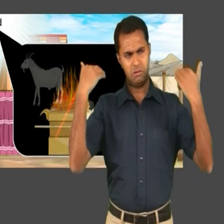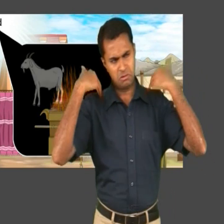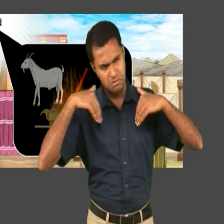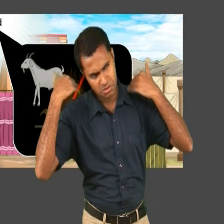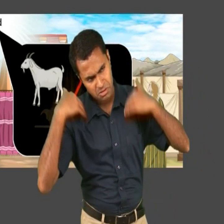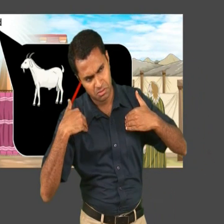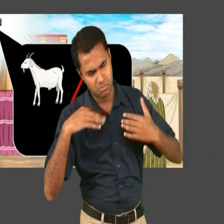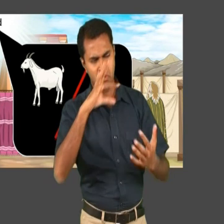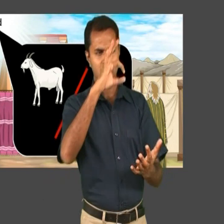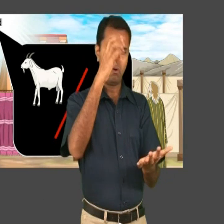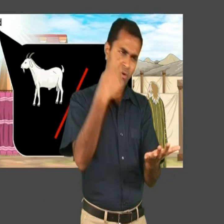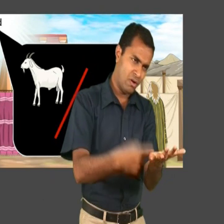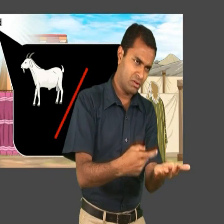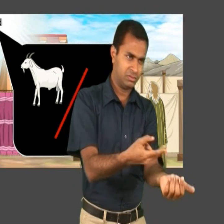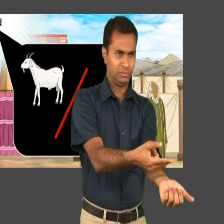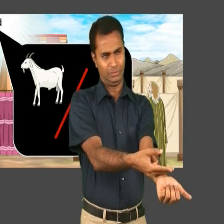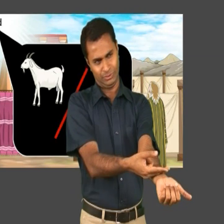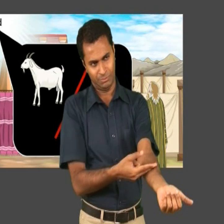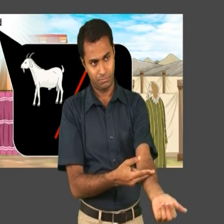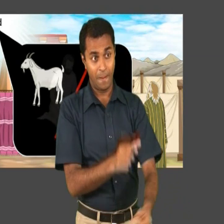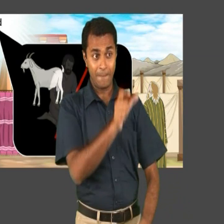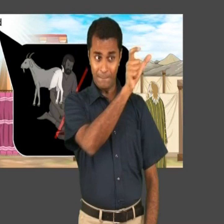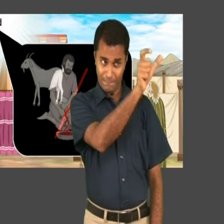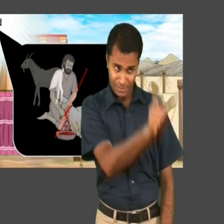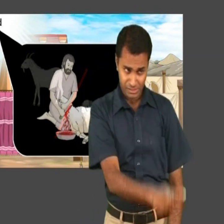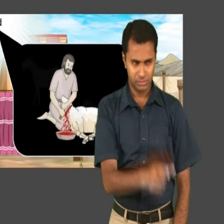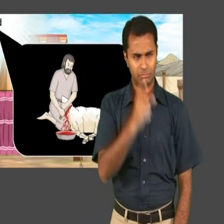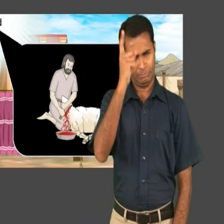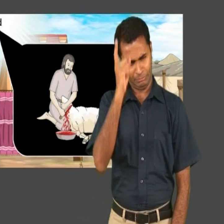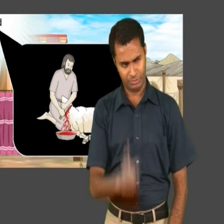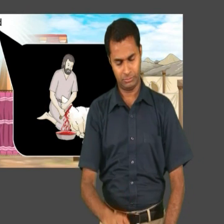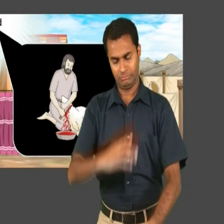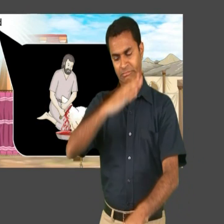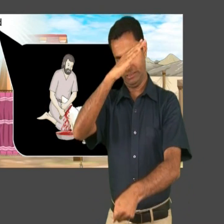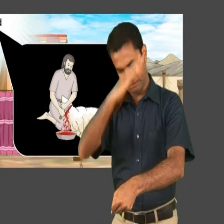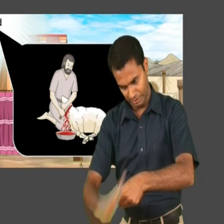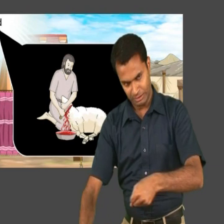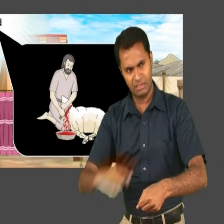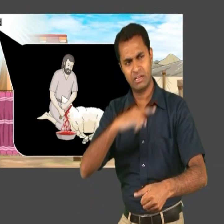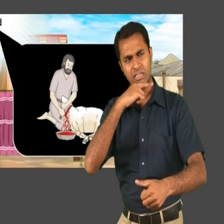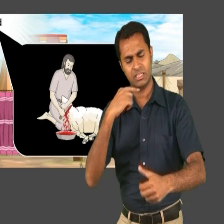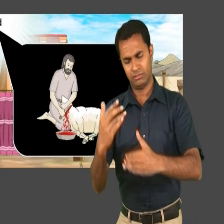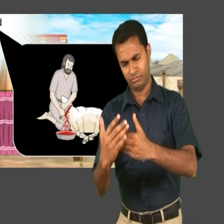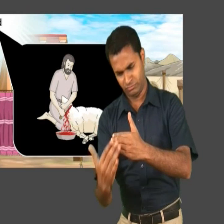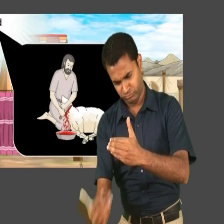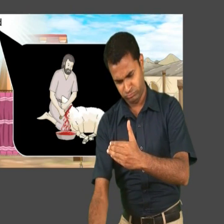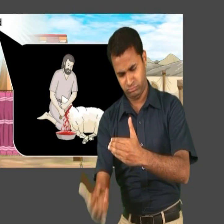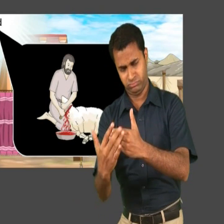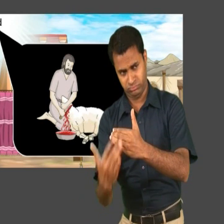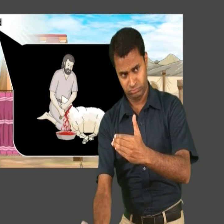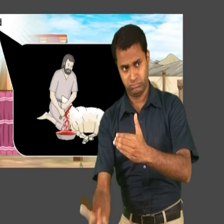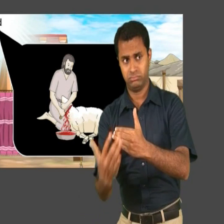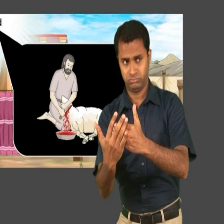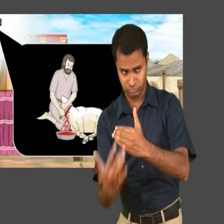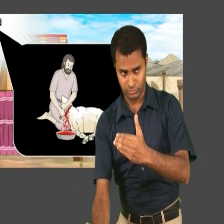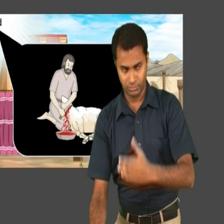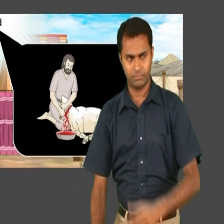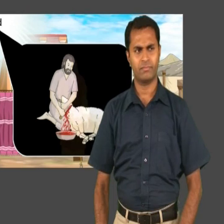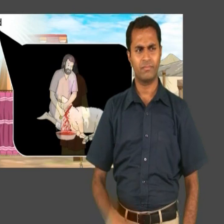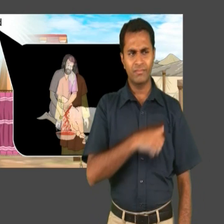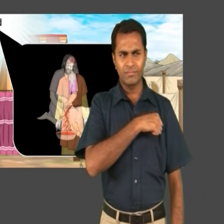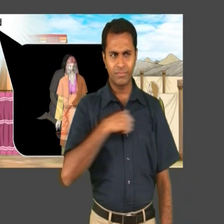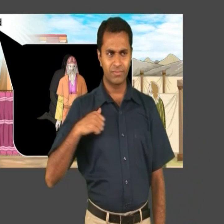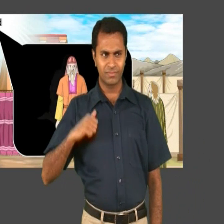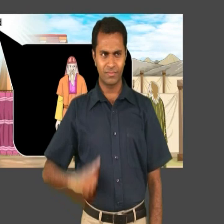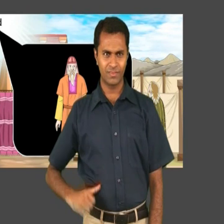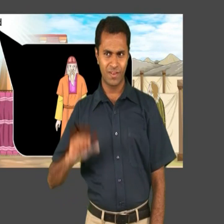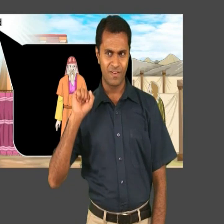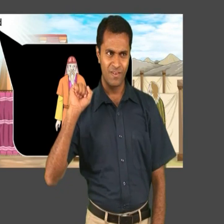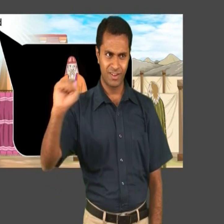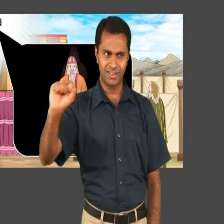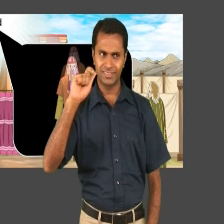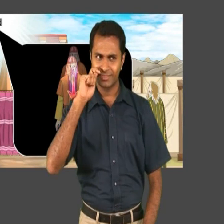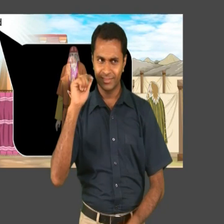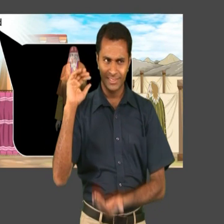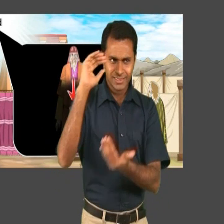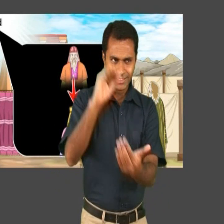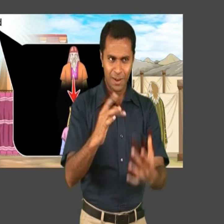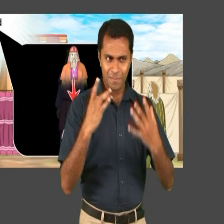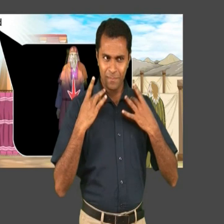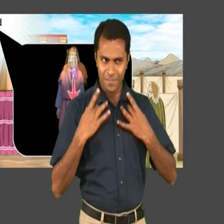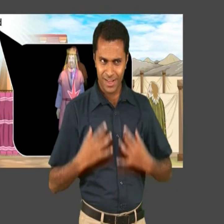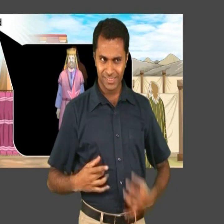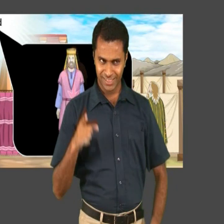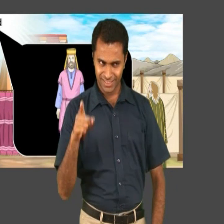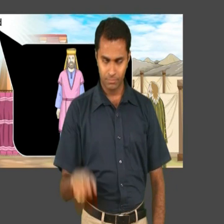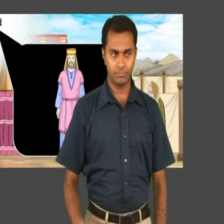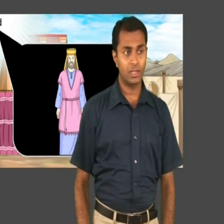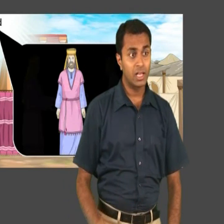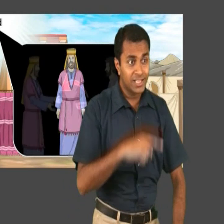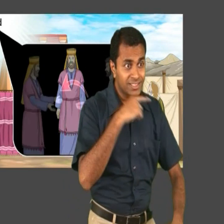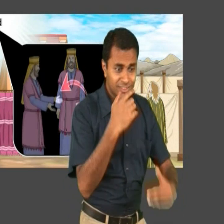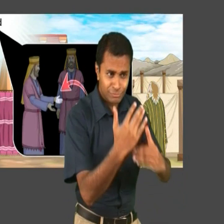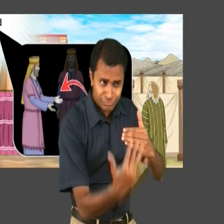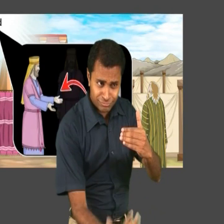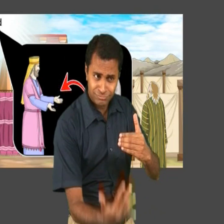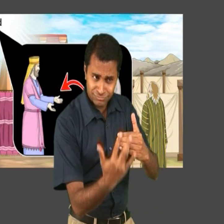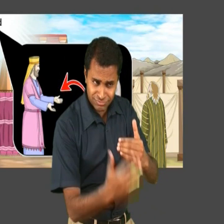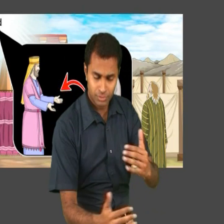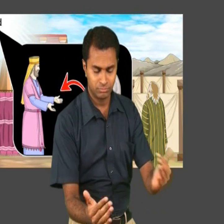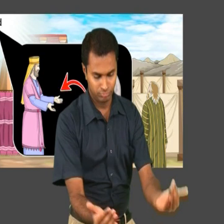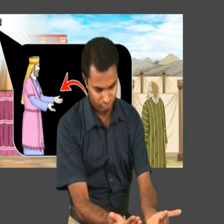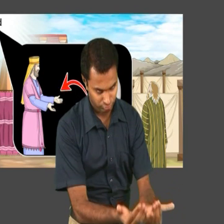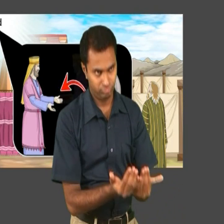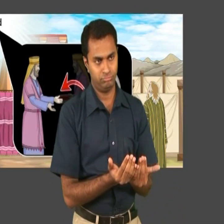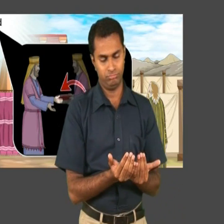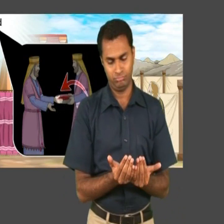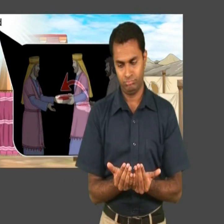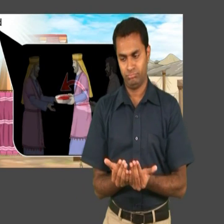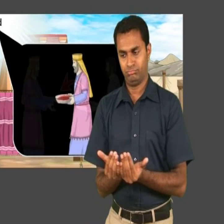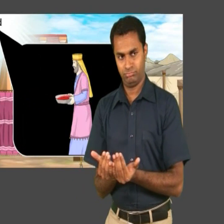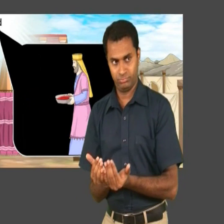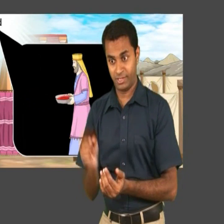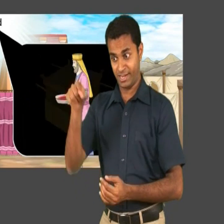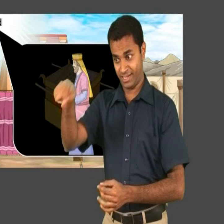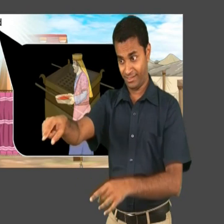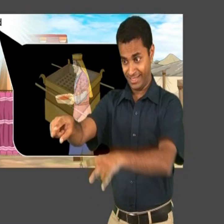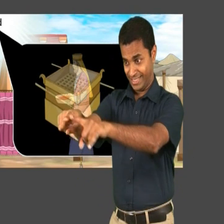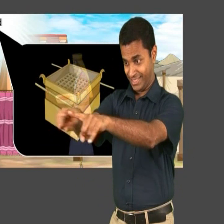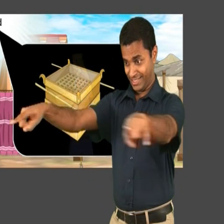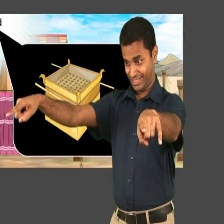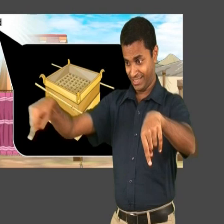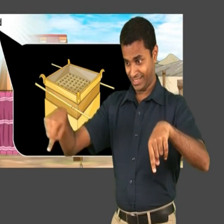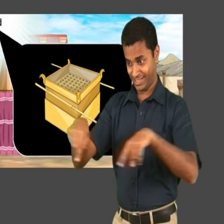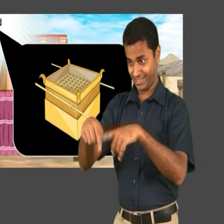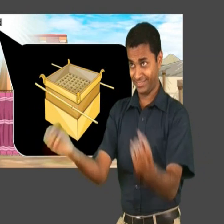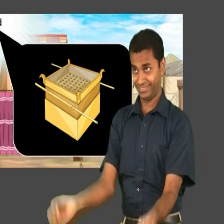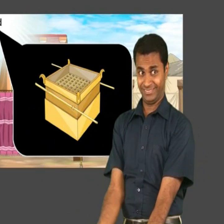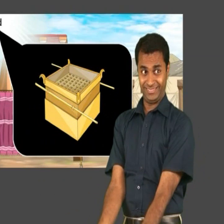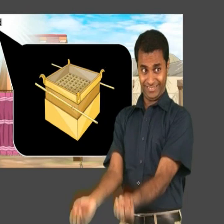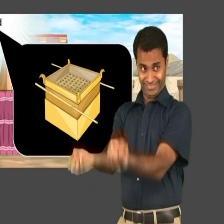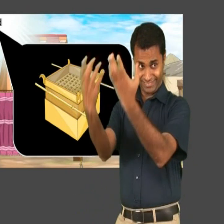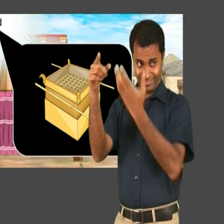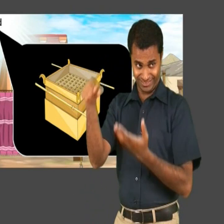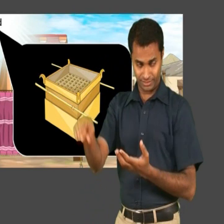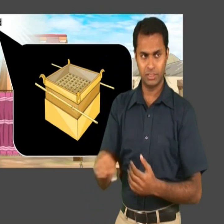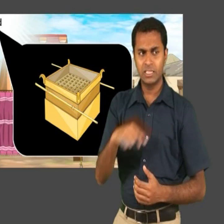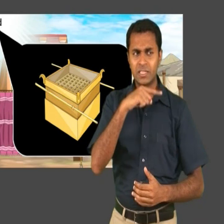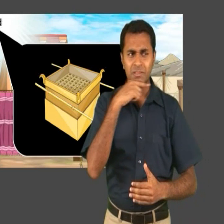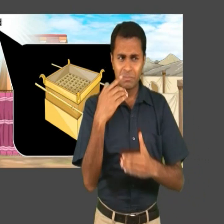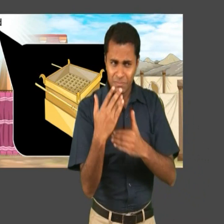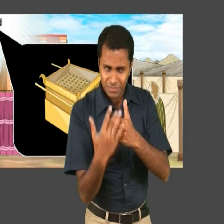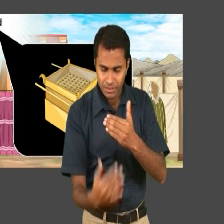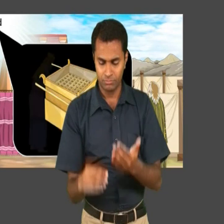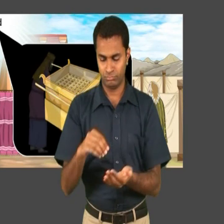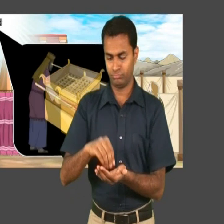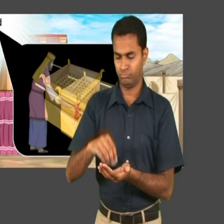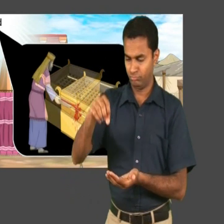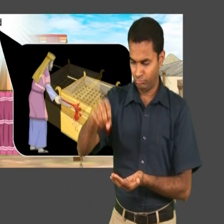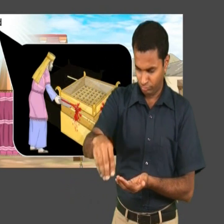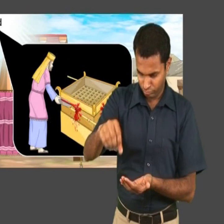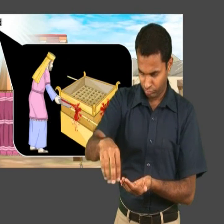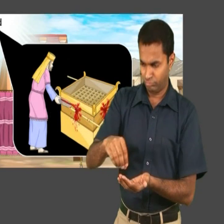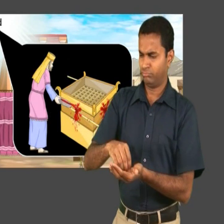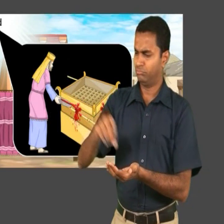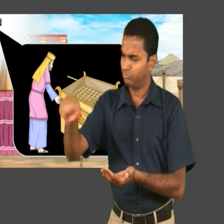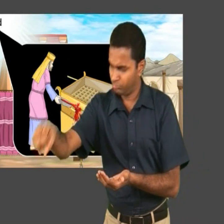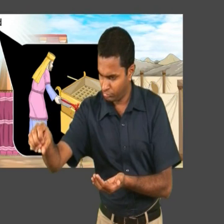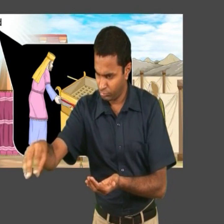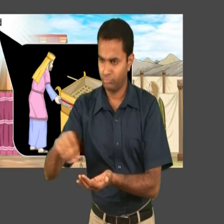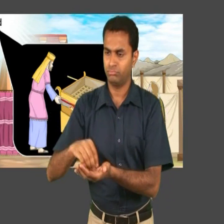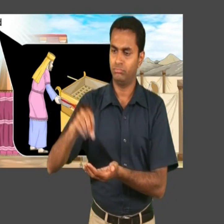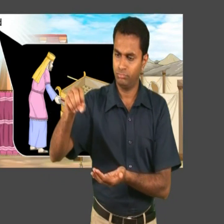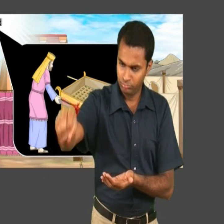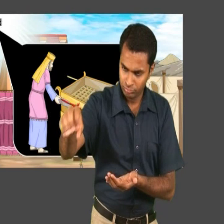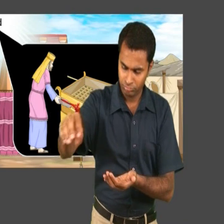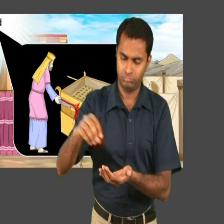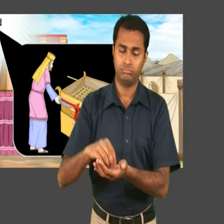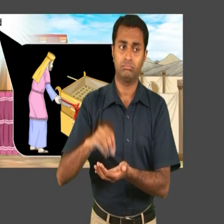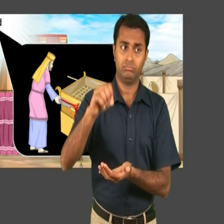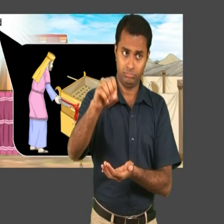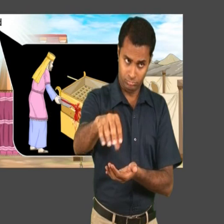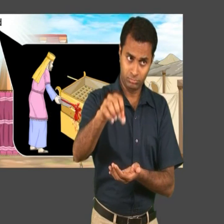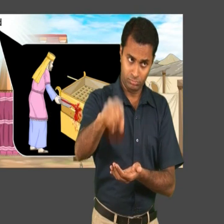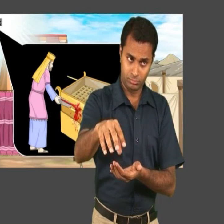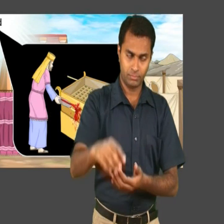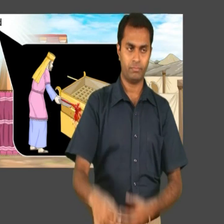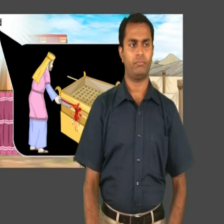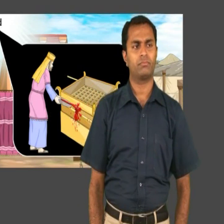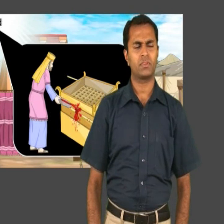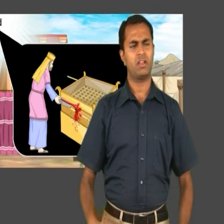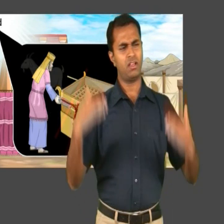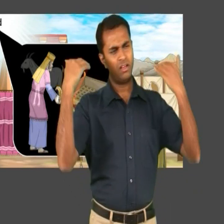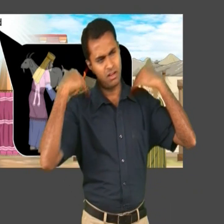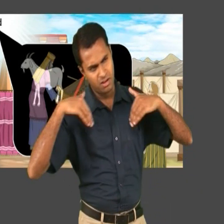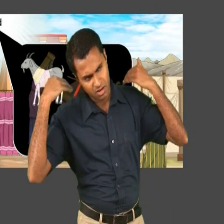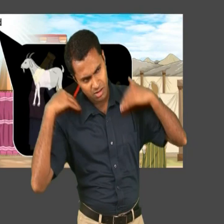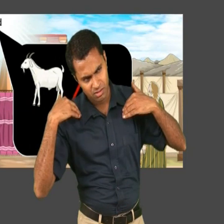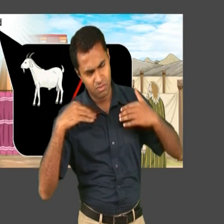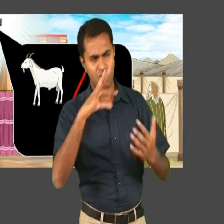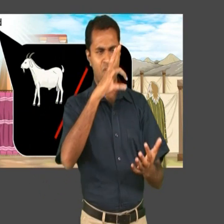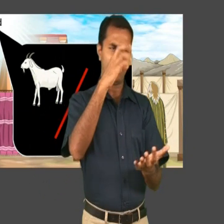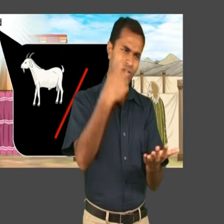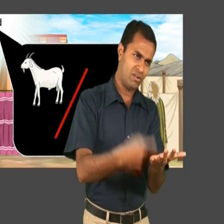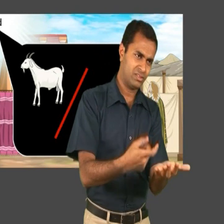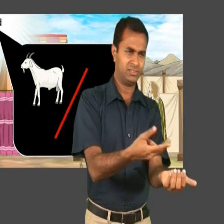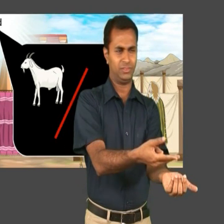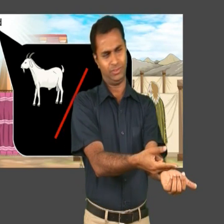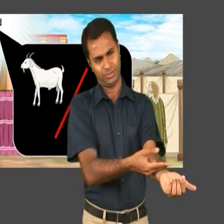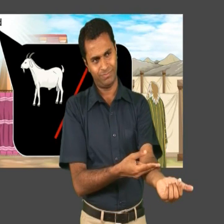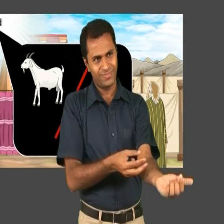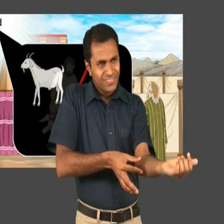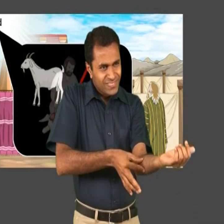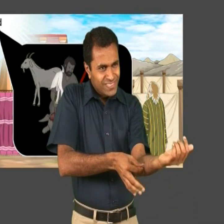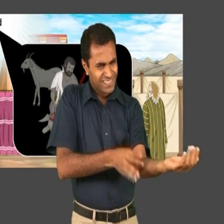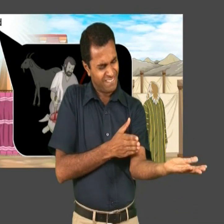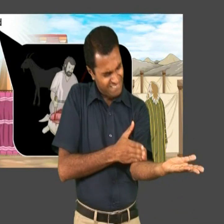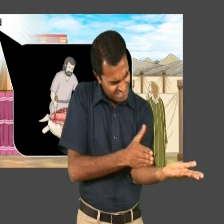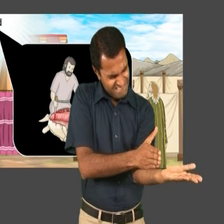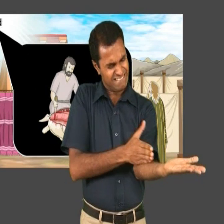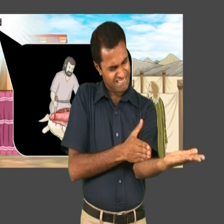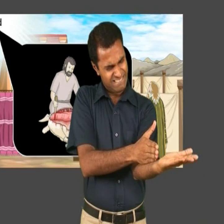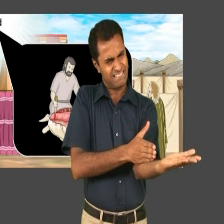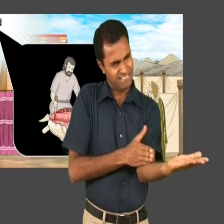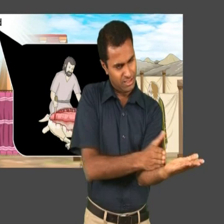He shall slaughter it on the north side of the altar before the LORD, and Aaron’s sons the priests are to sprinkle its blood against the altar on all sides.